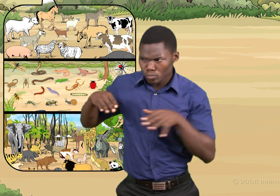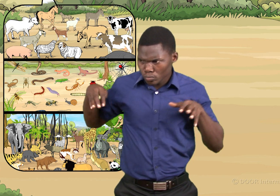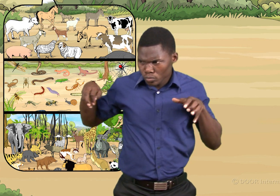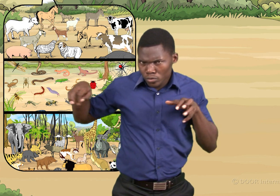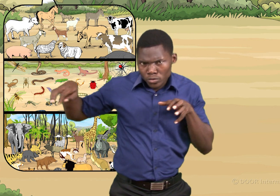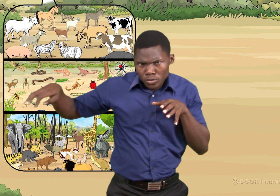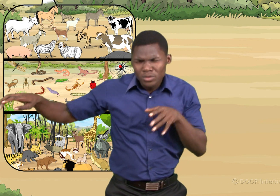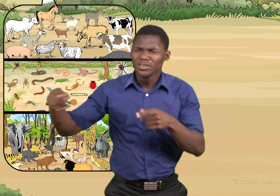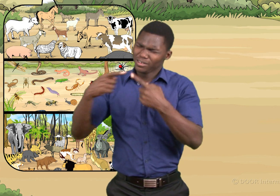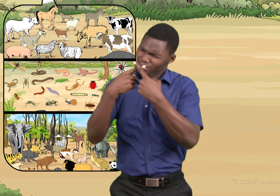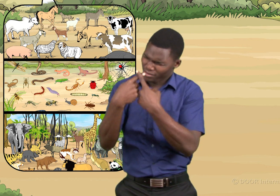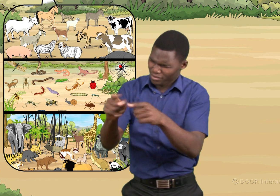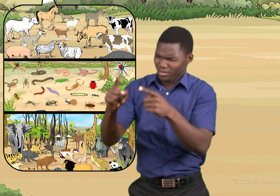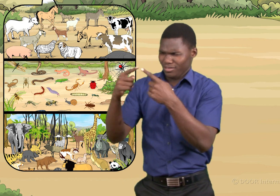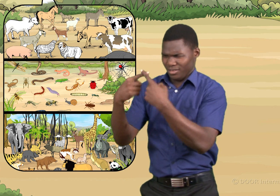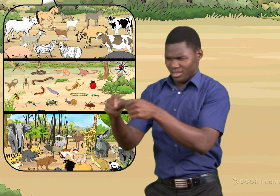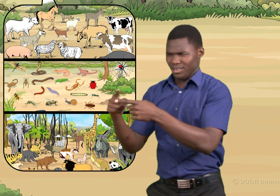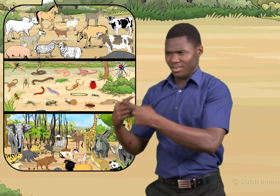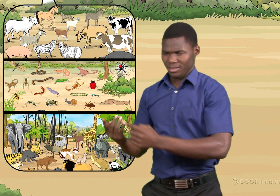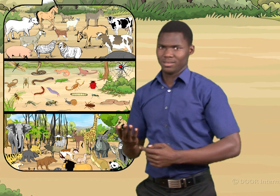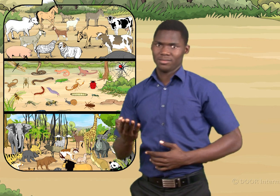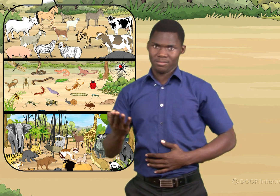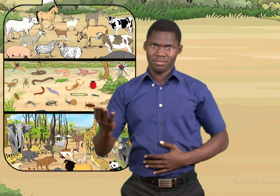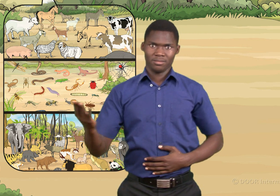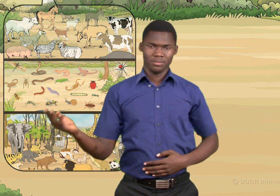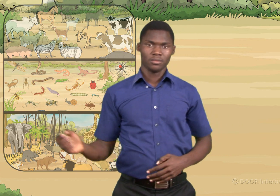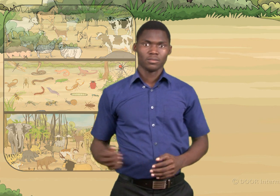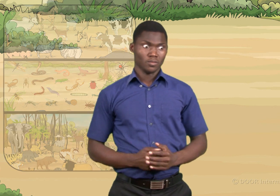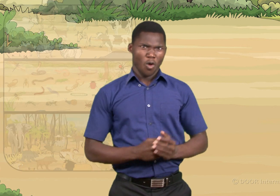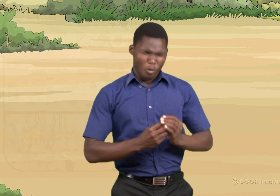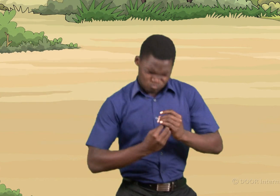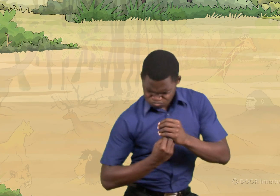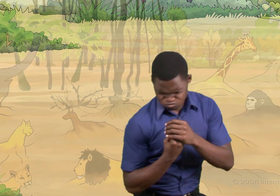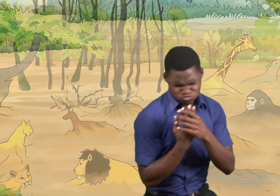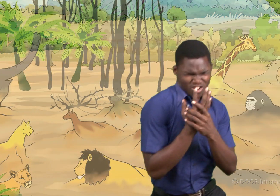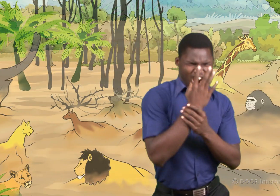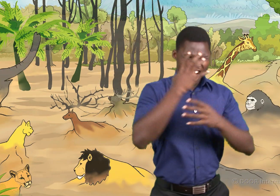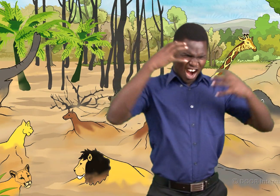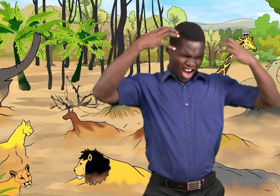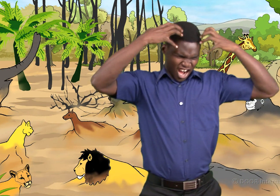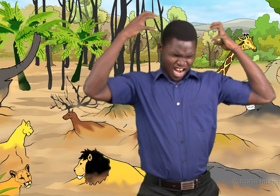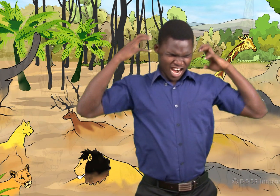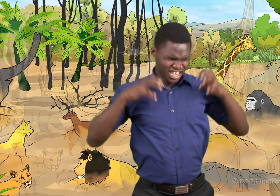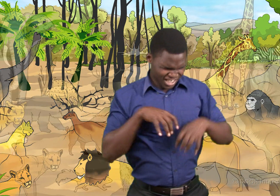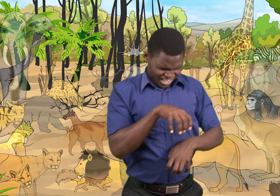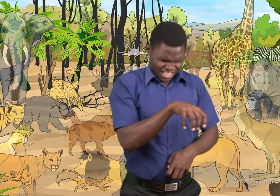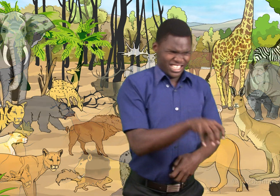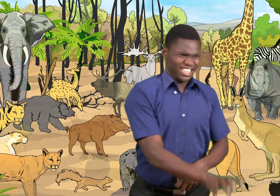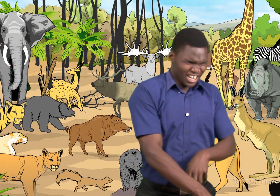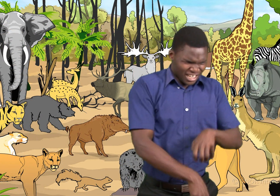And it was so.